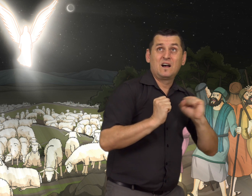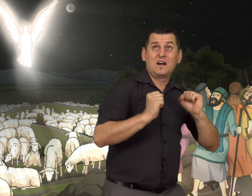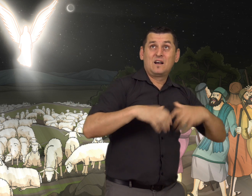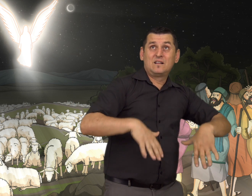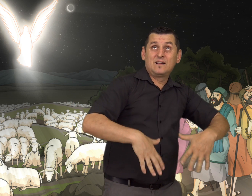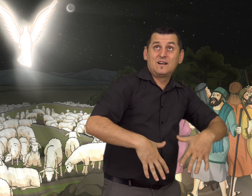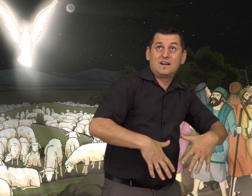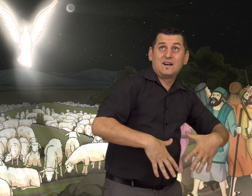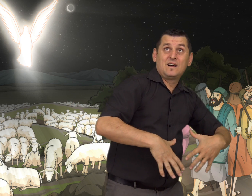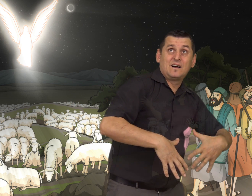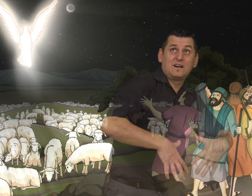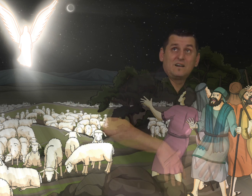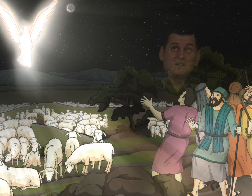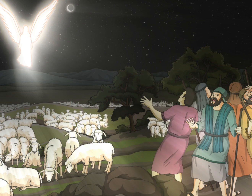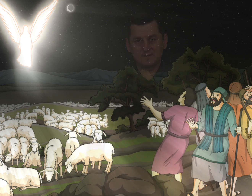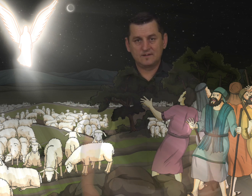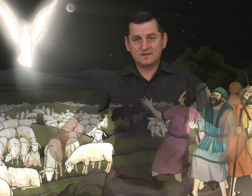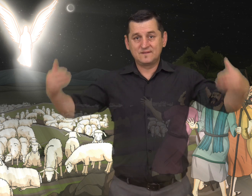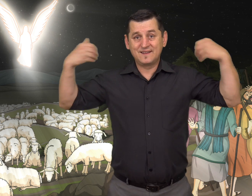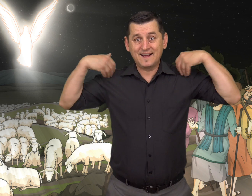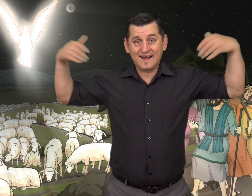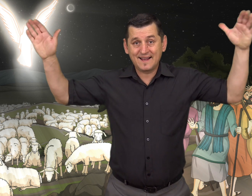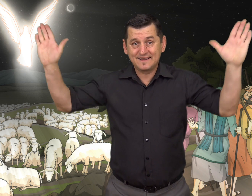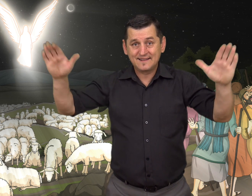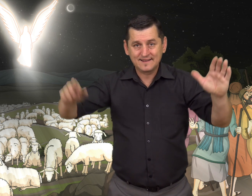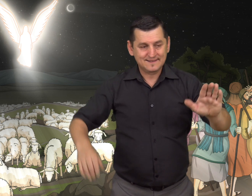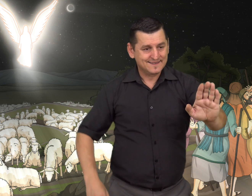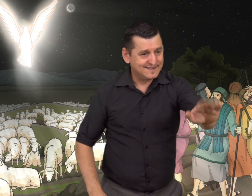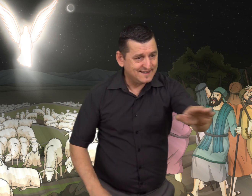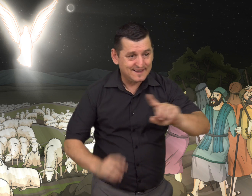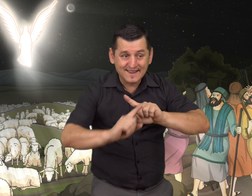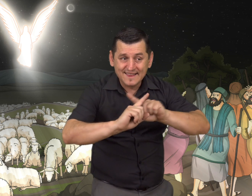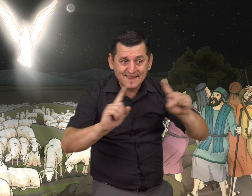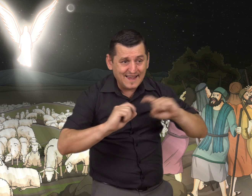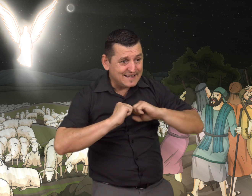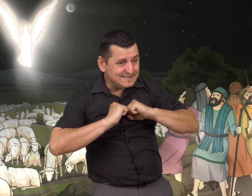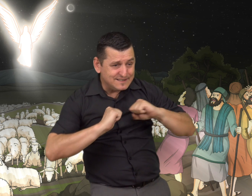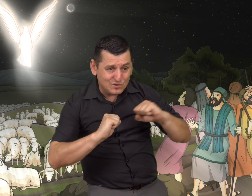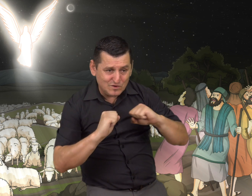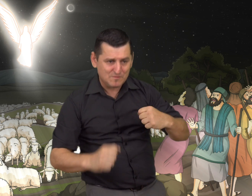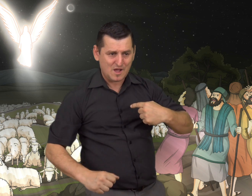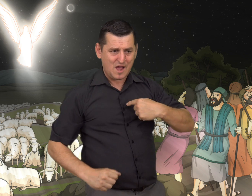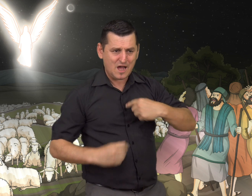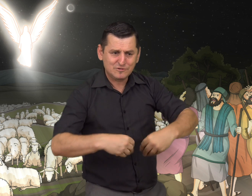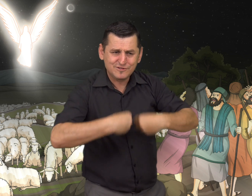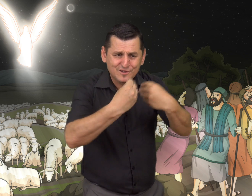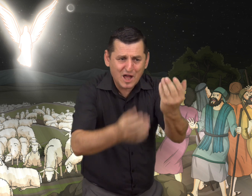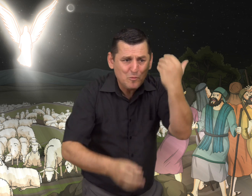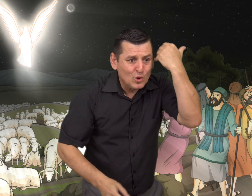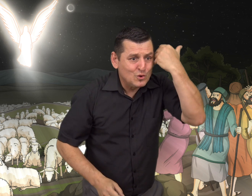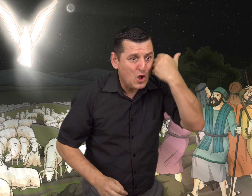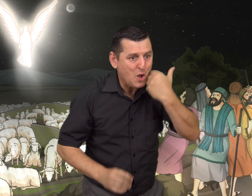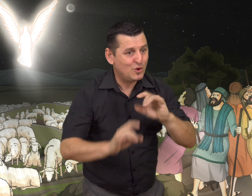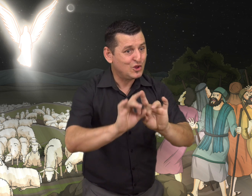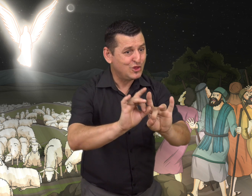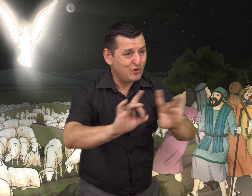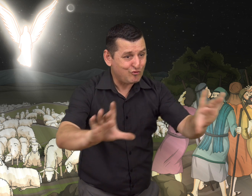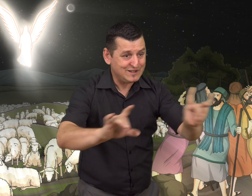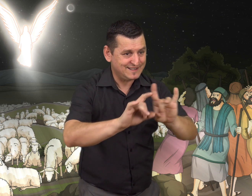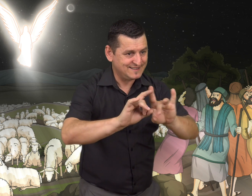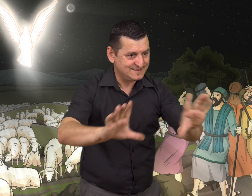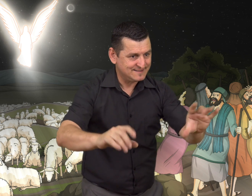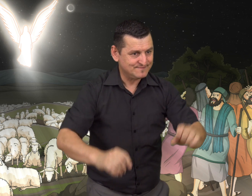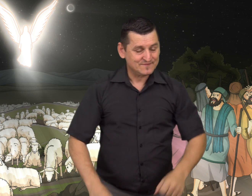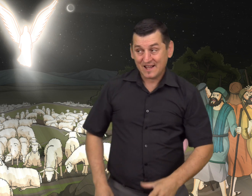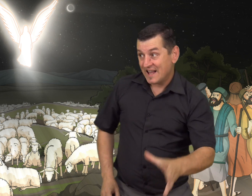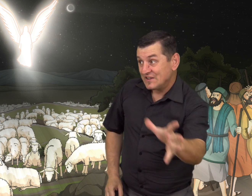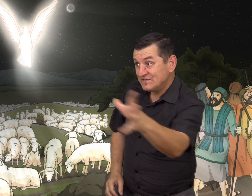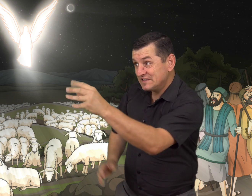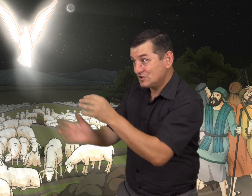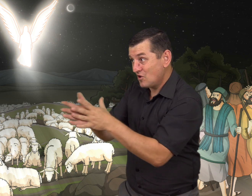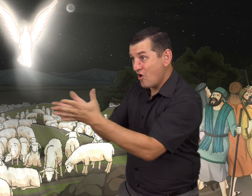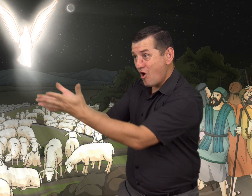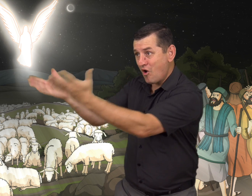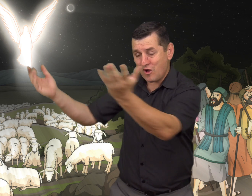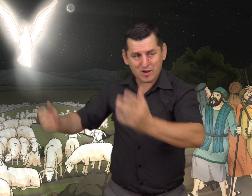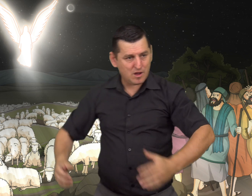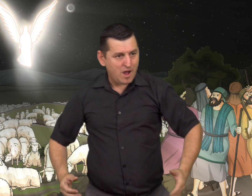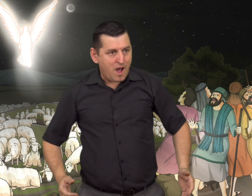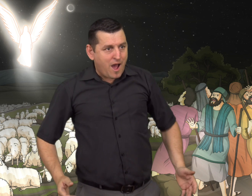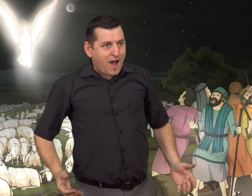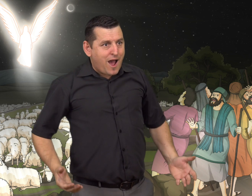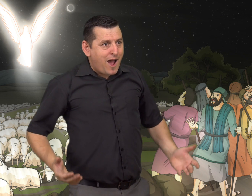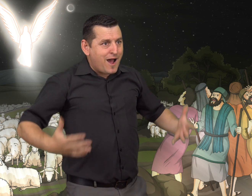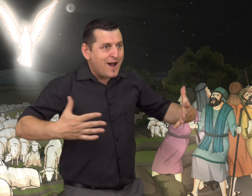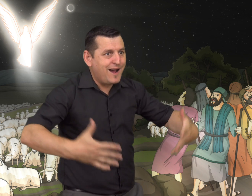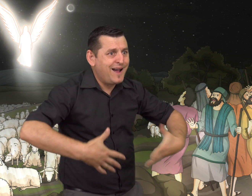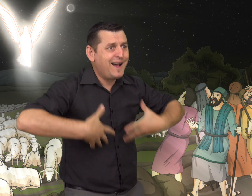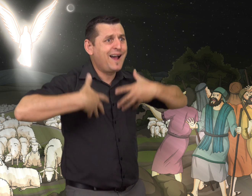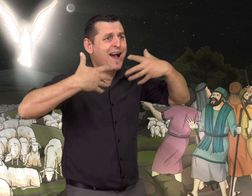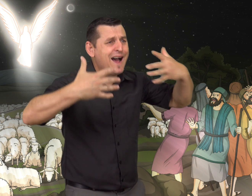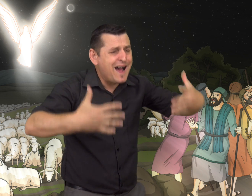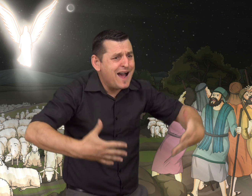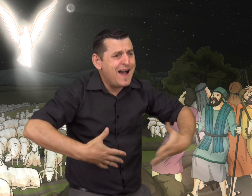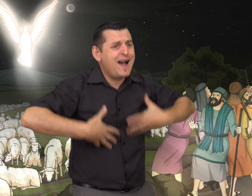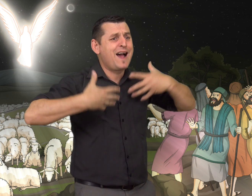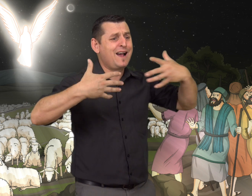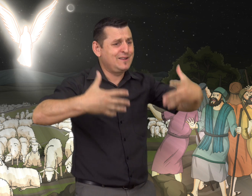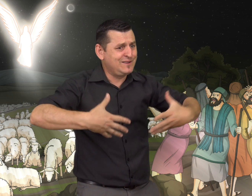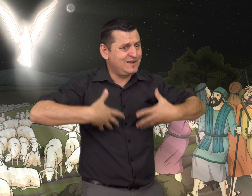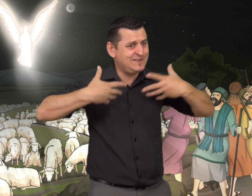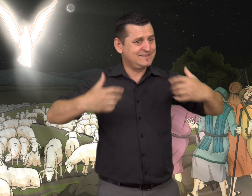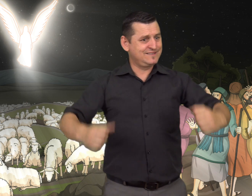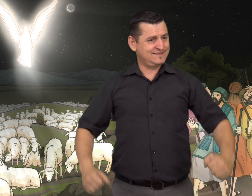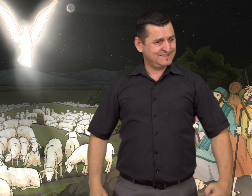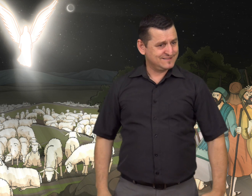But the angel said to them, “Do not be afraid!